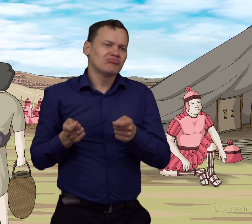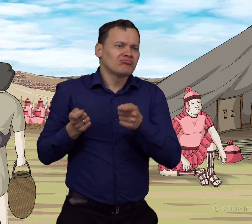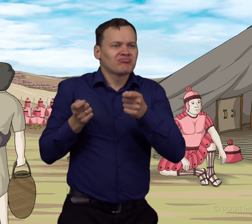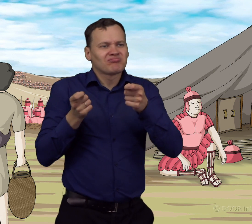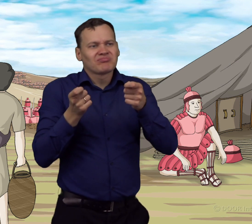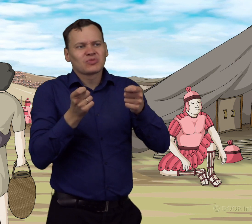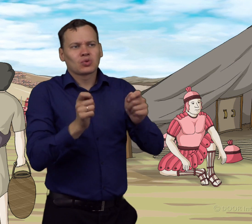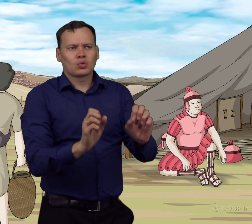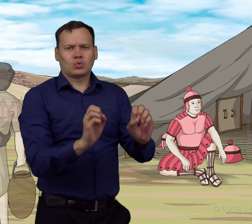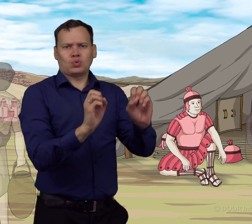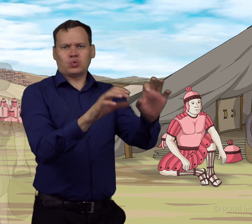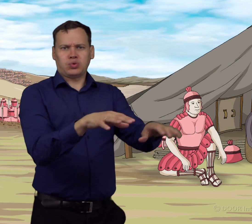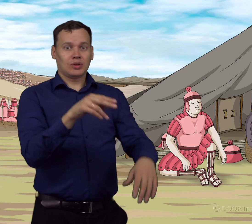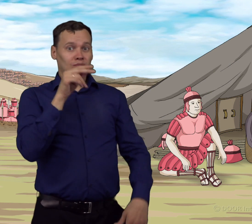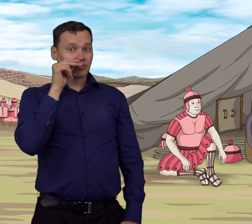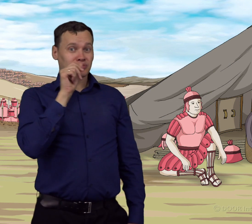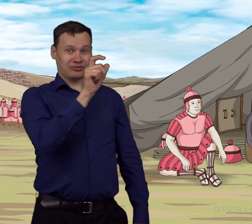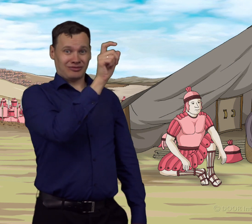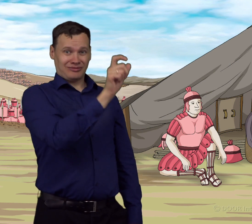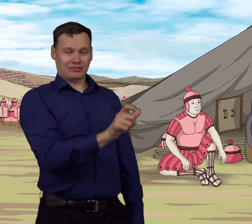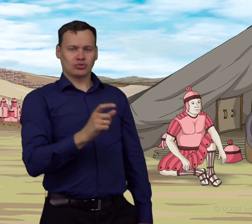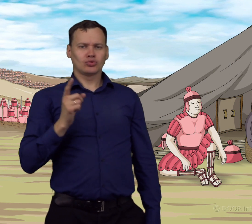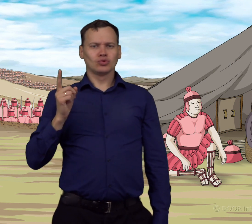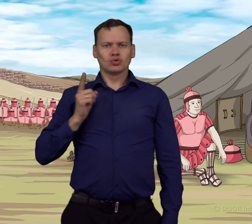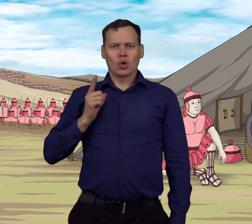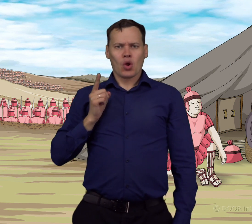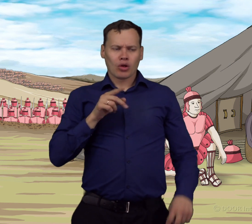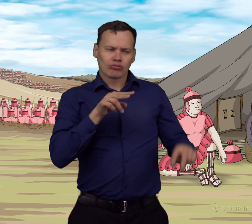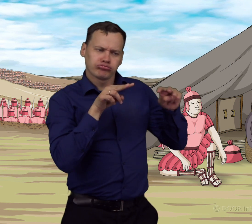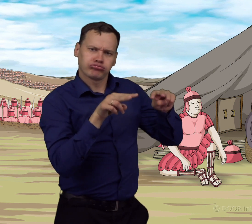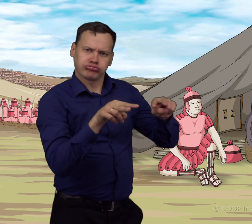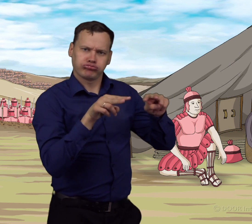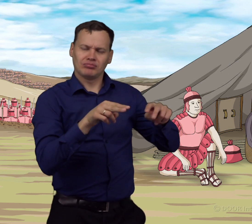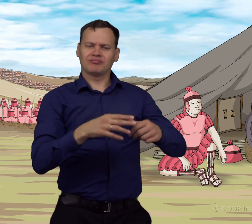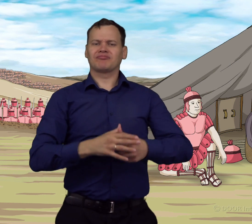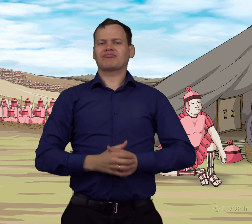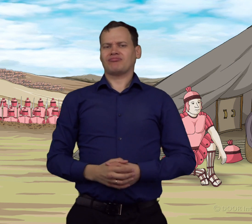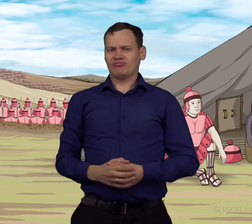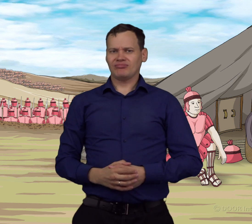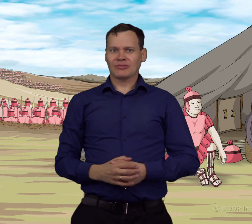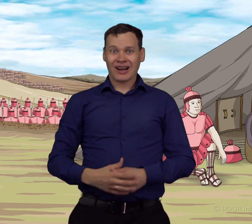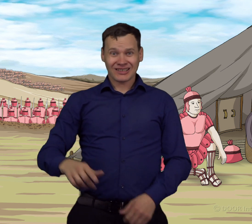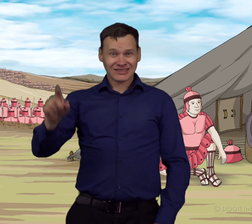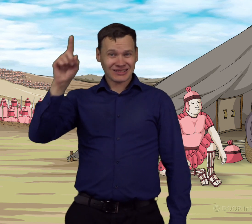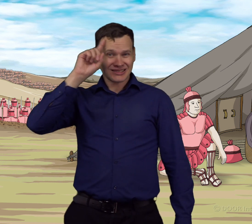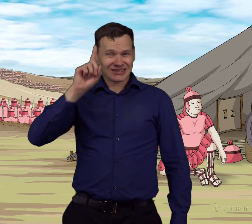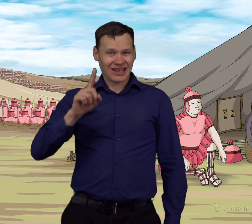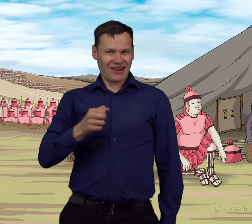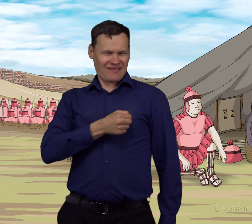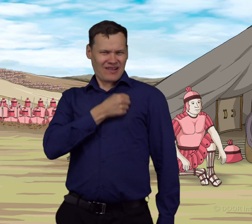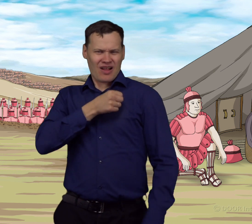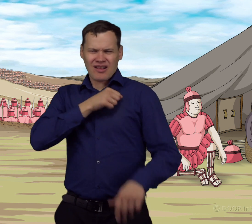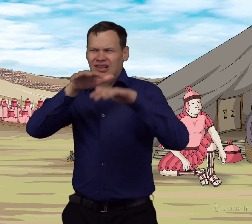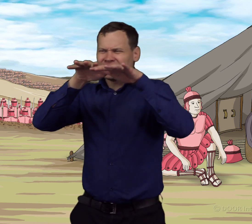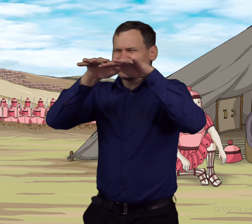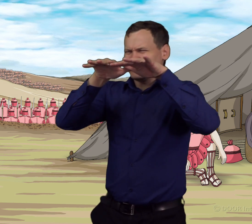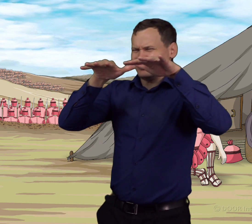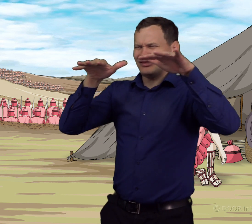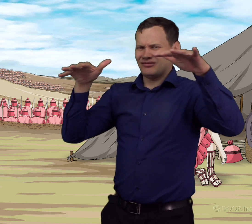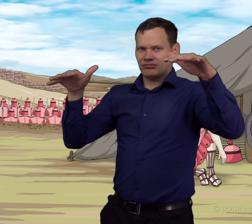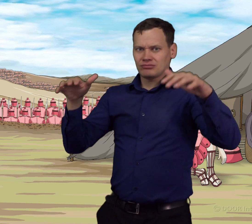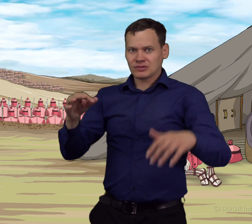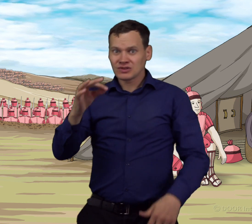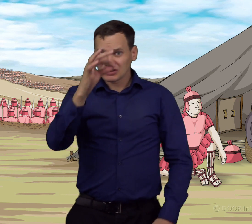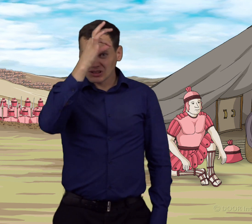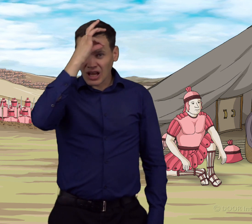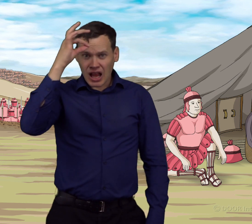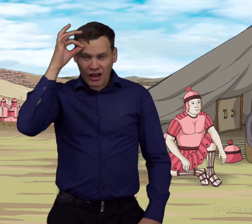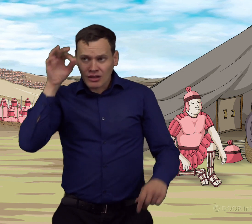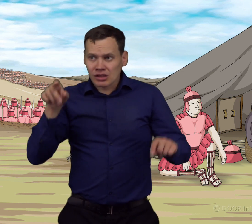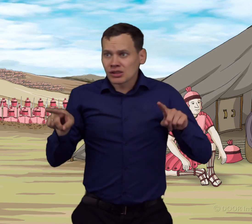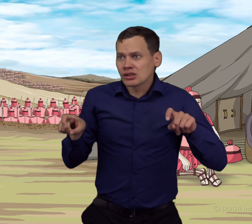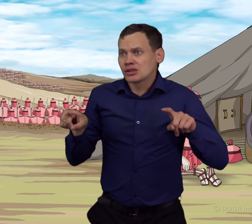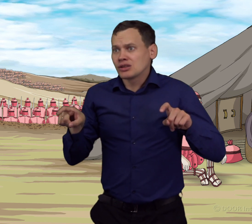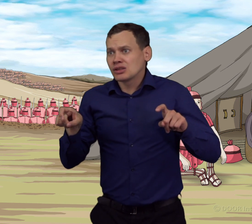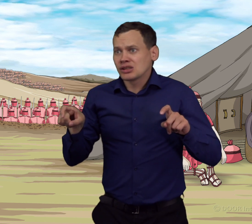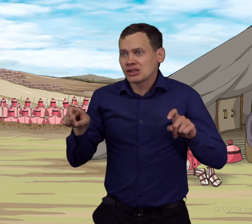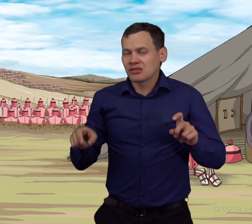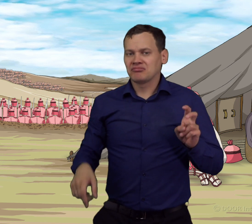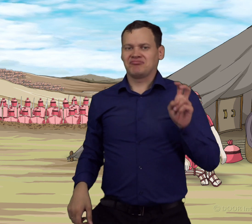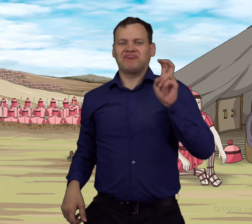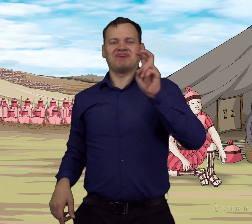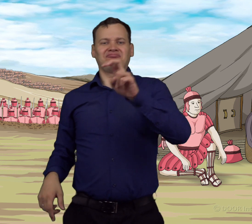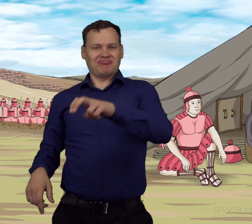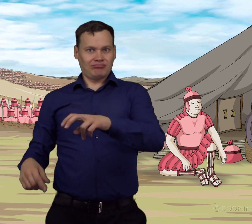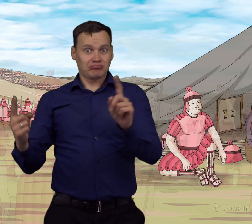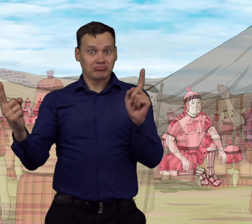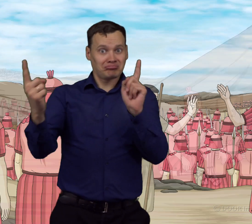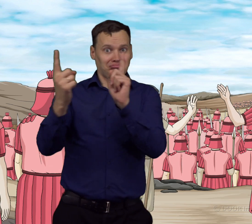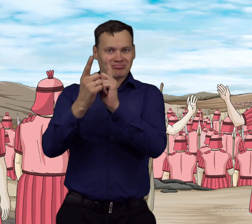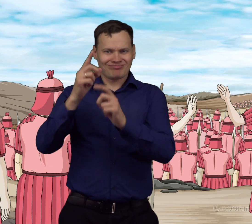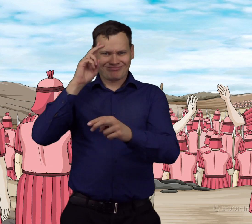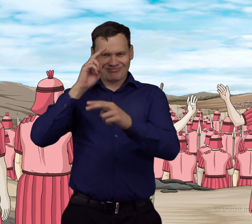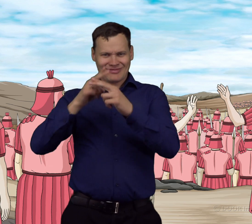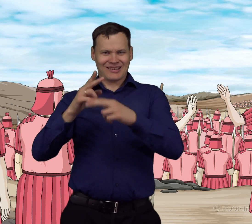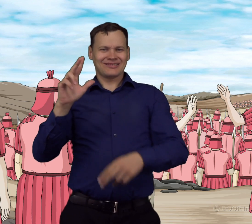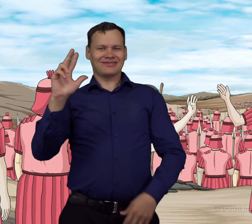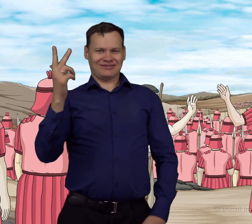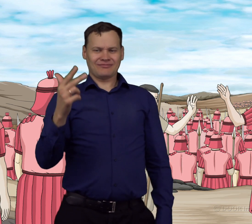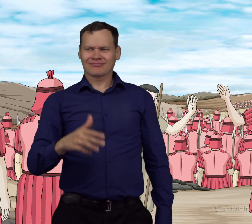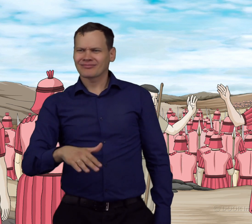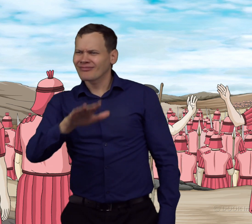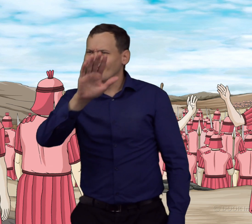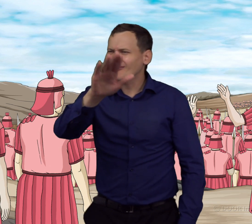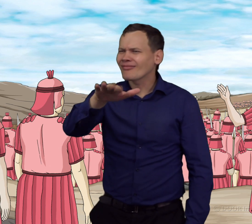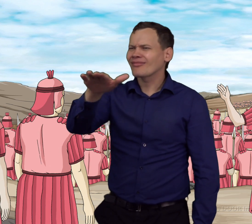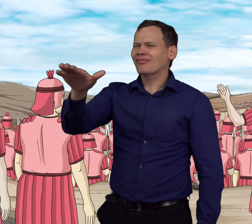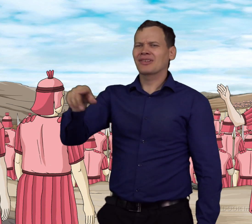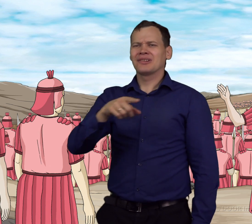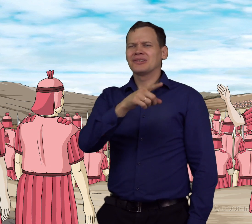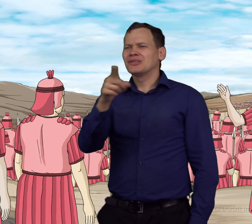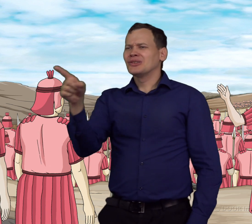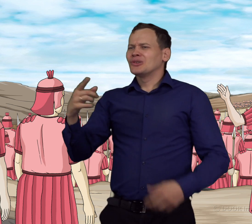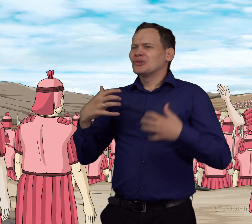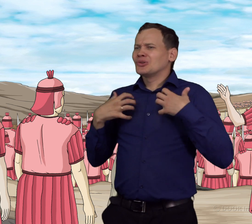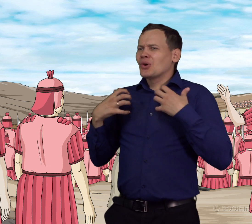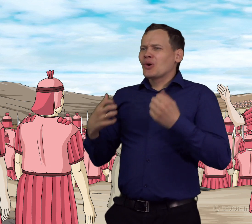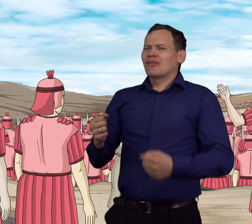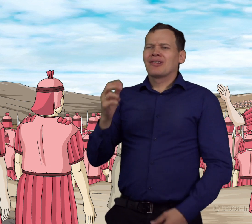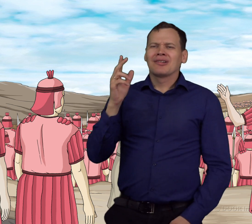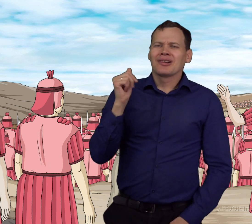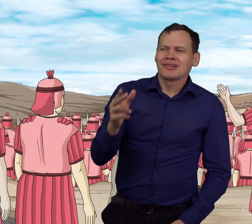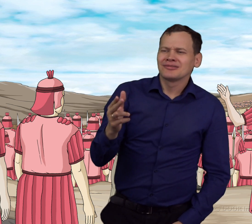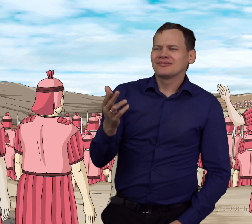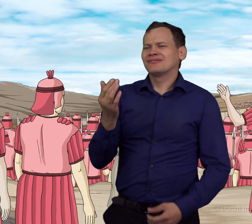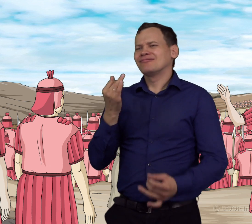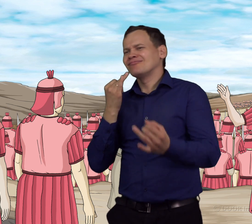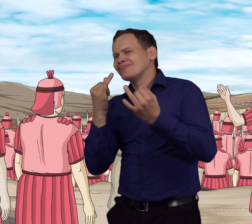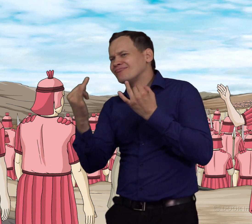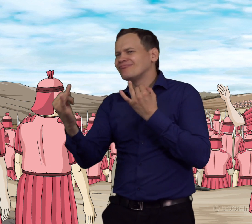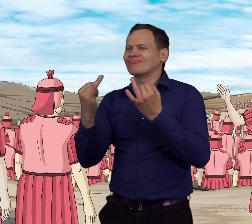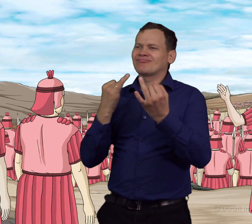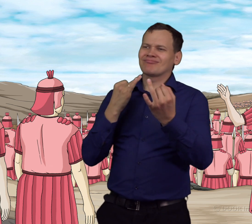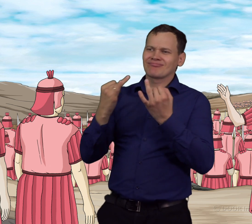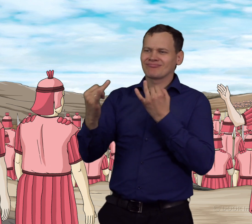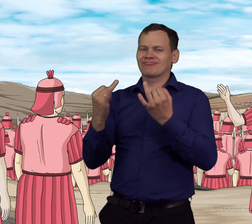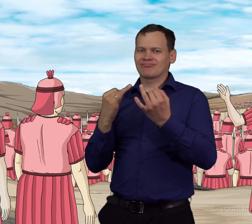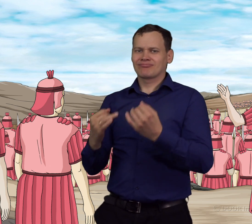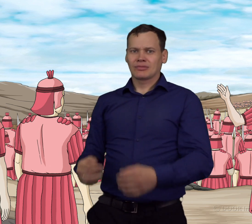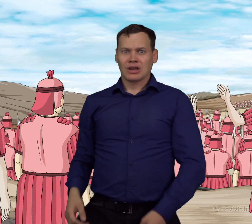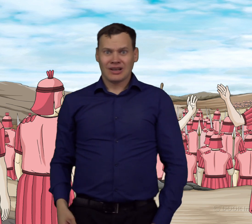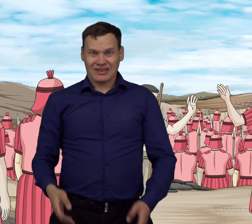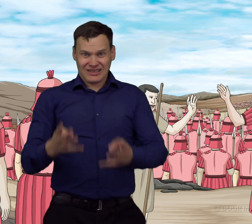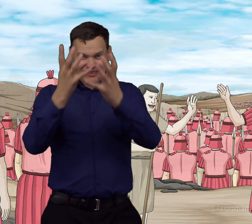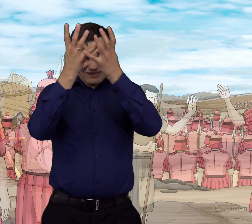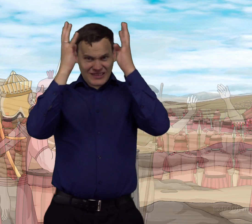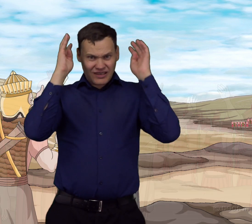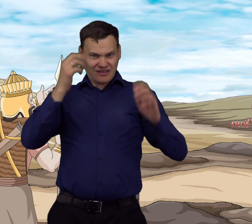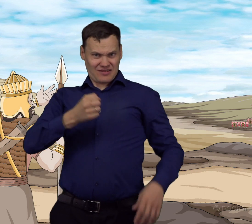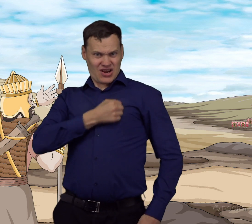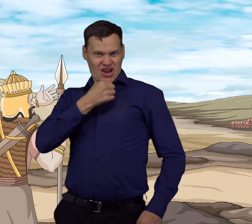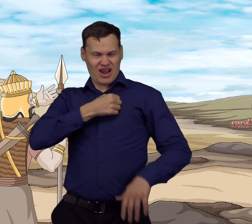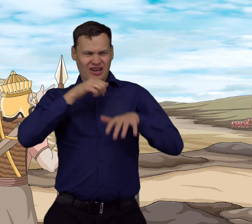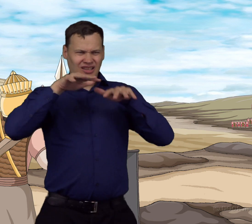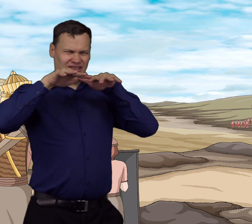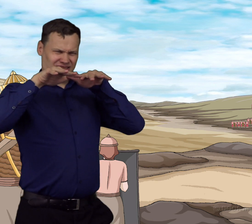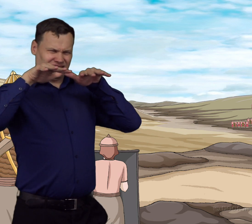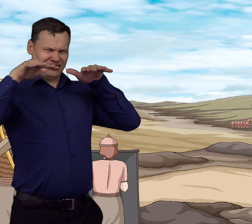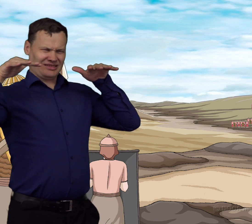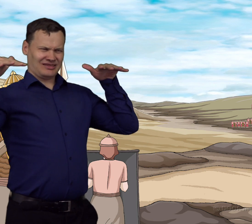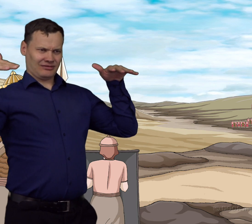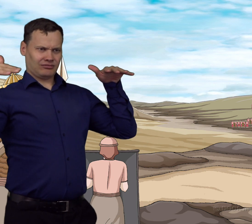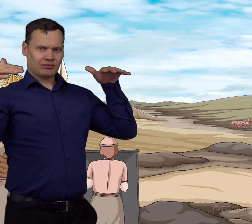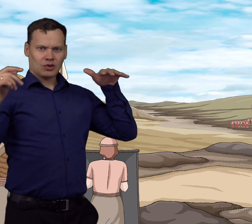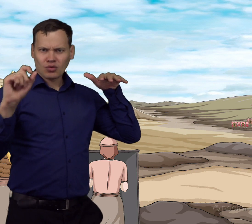Then David left his supplies in the care of the quartermaster and ran to the battle line. When he arrived, he asked his brothers how they were doing.